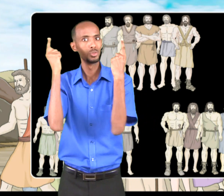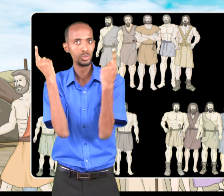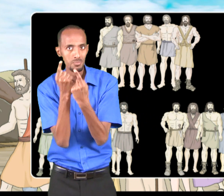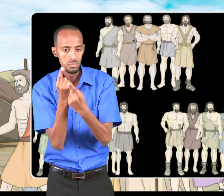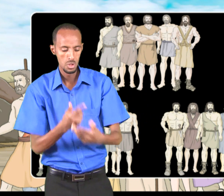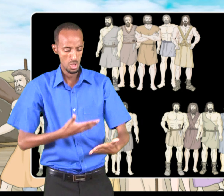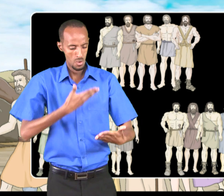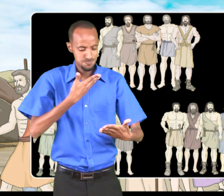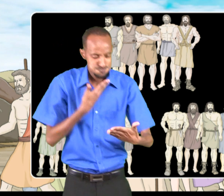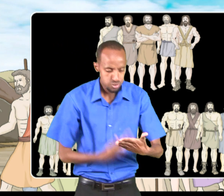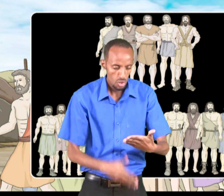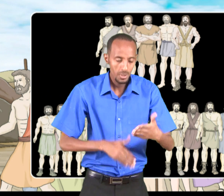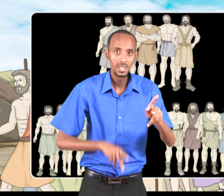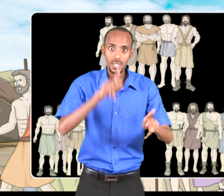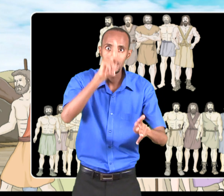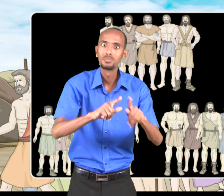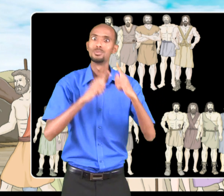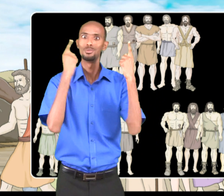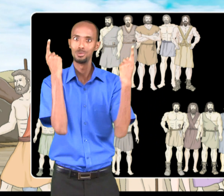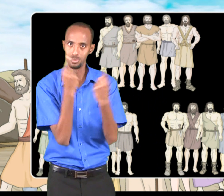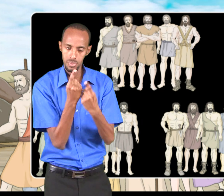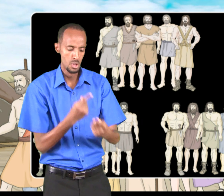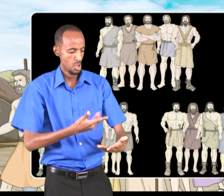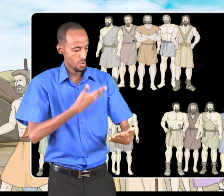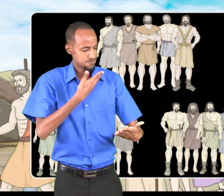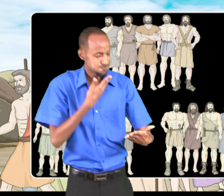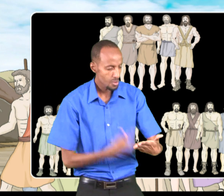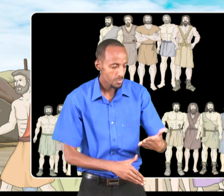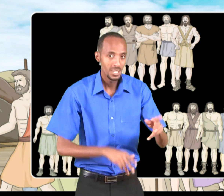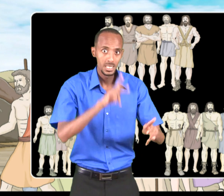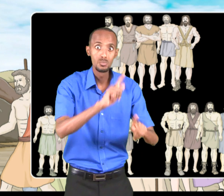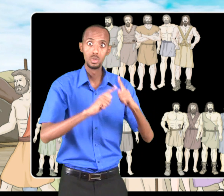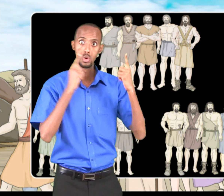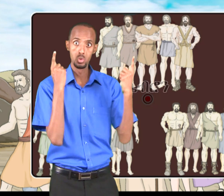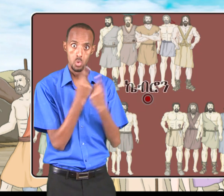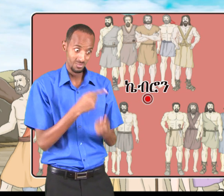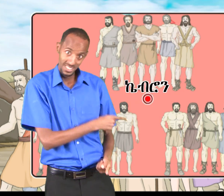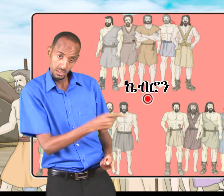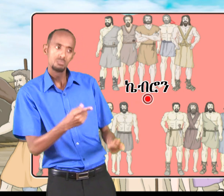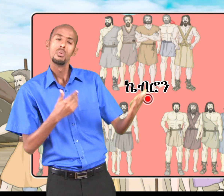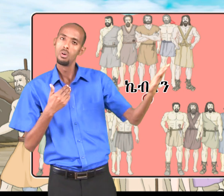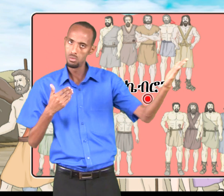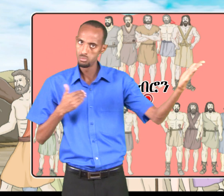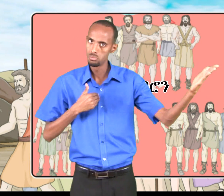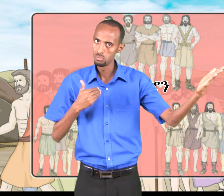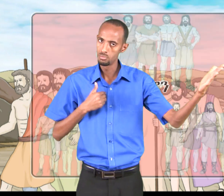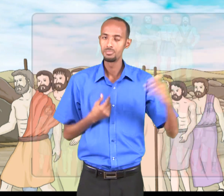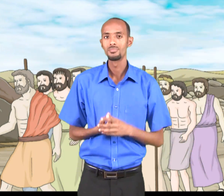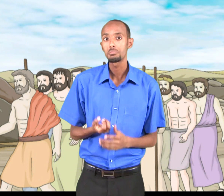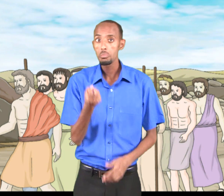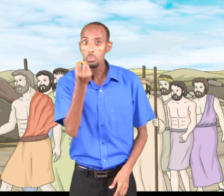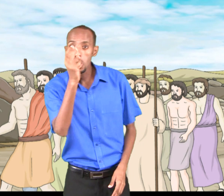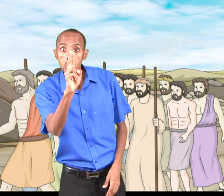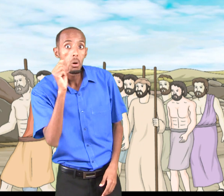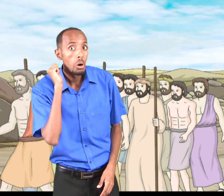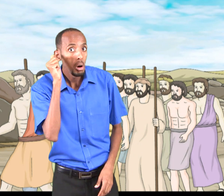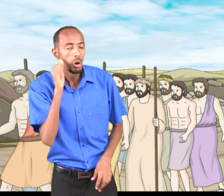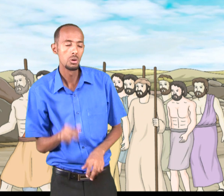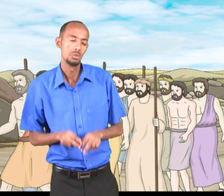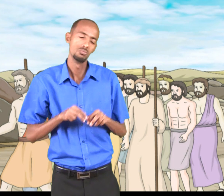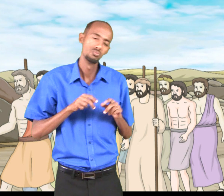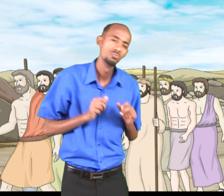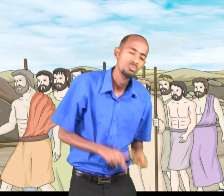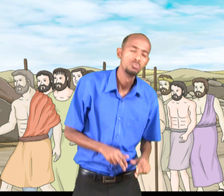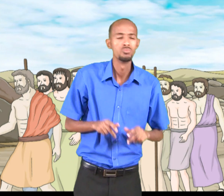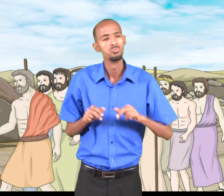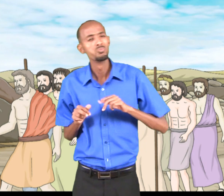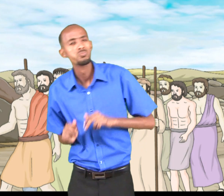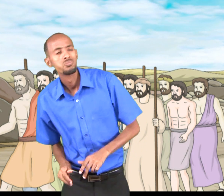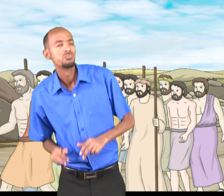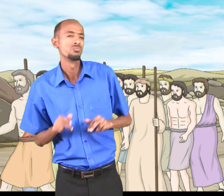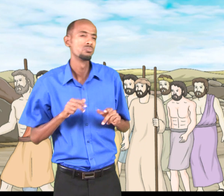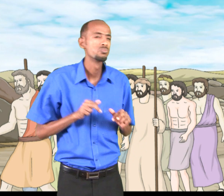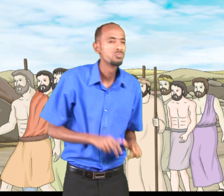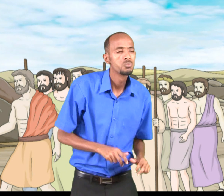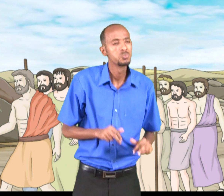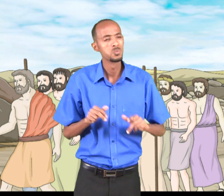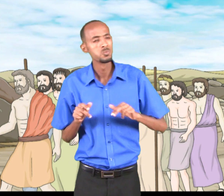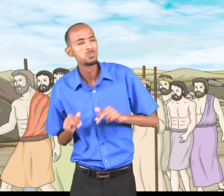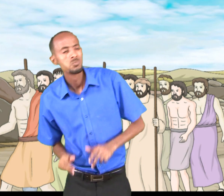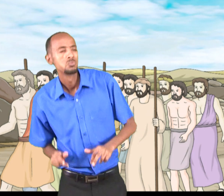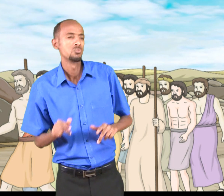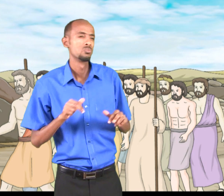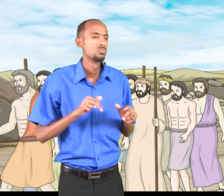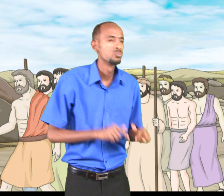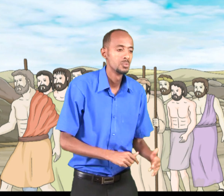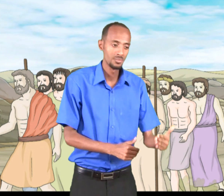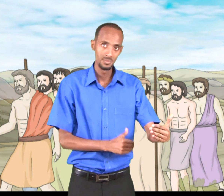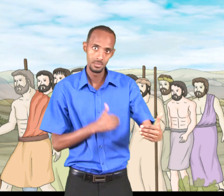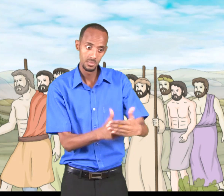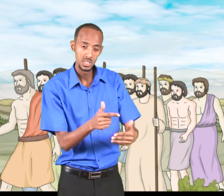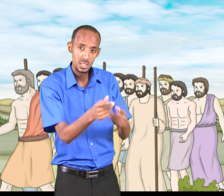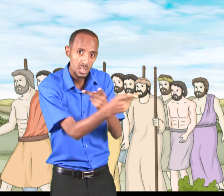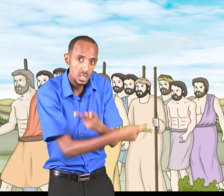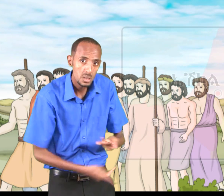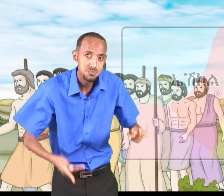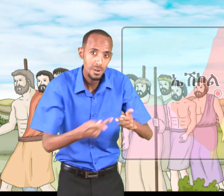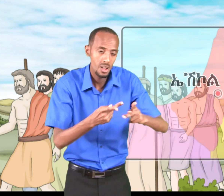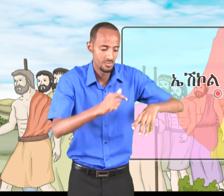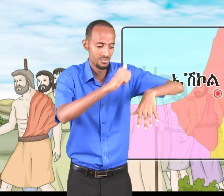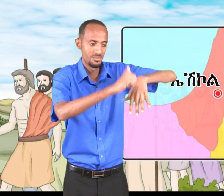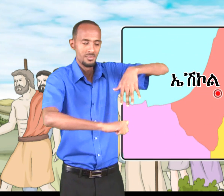It had been built seven years before Zoan in Egypt.